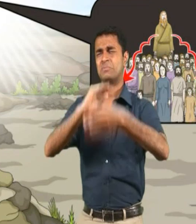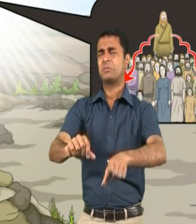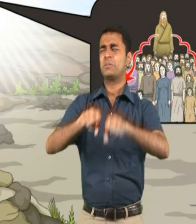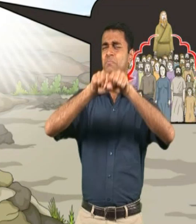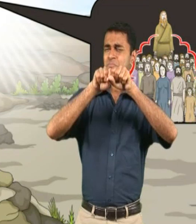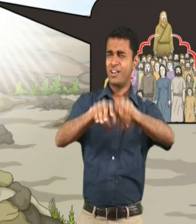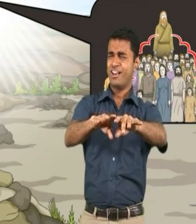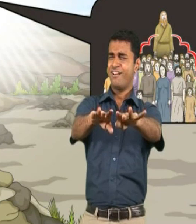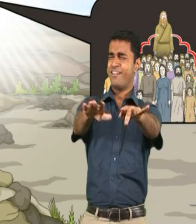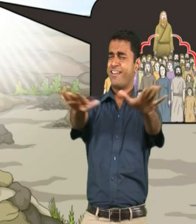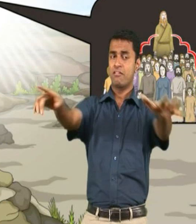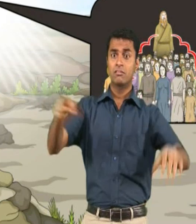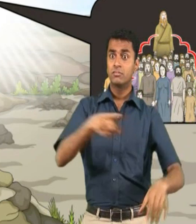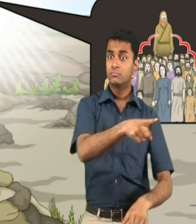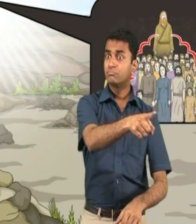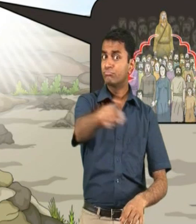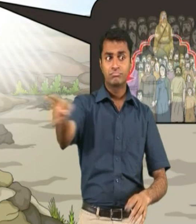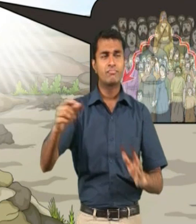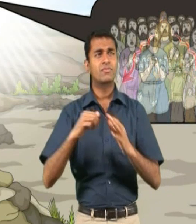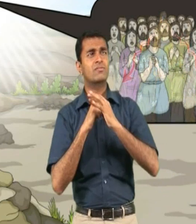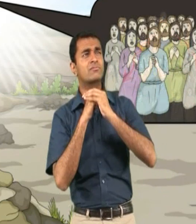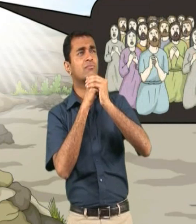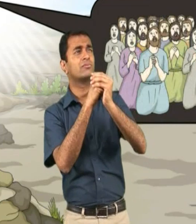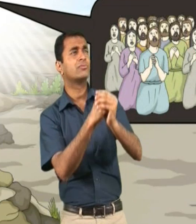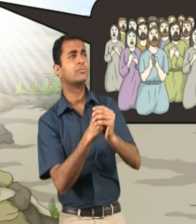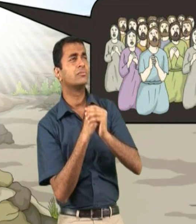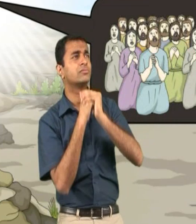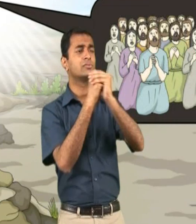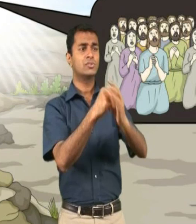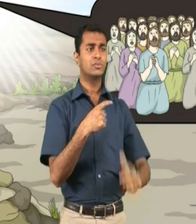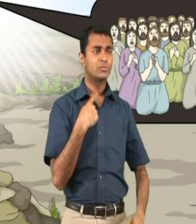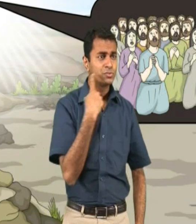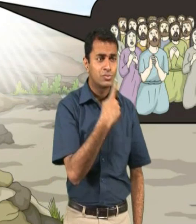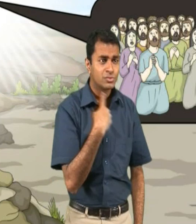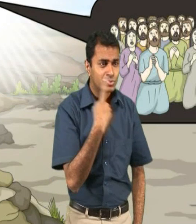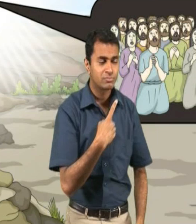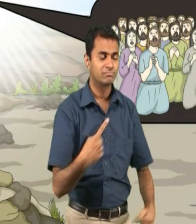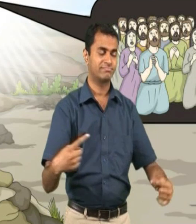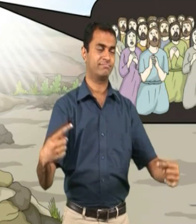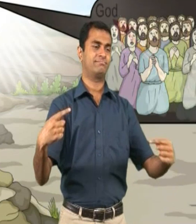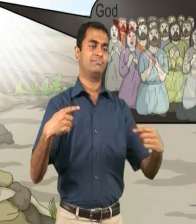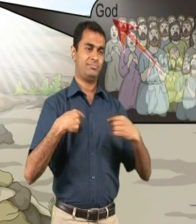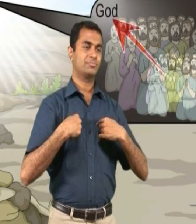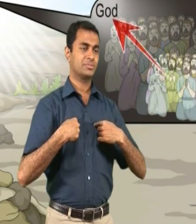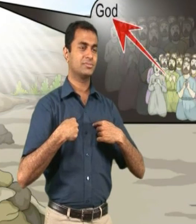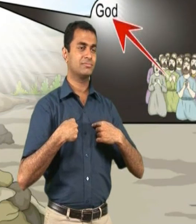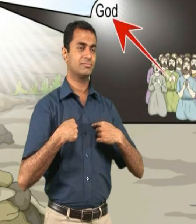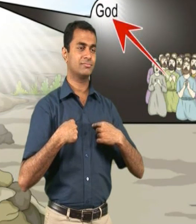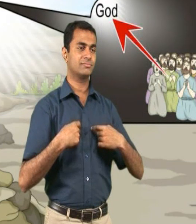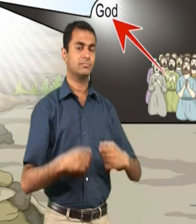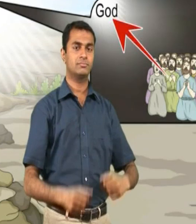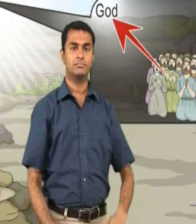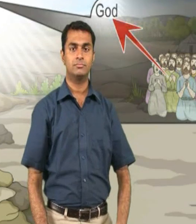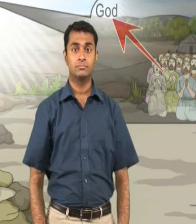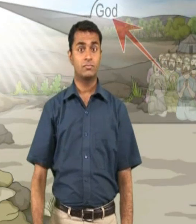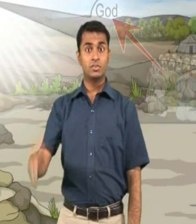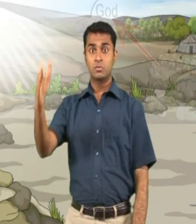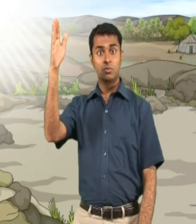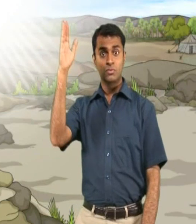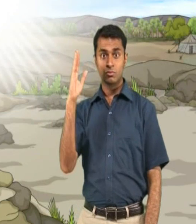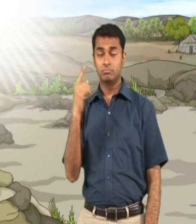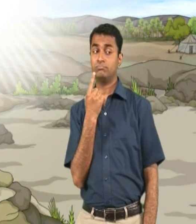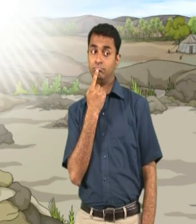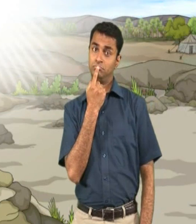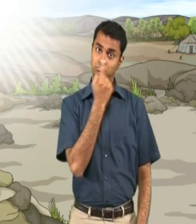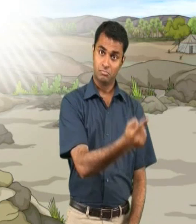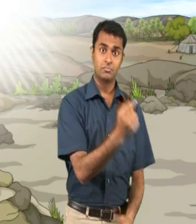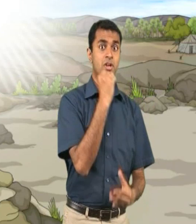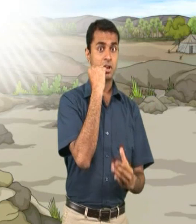and I will be their God.”